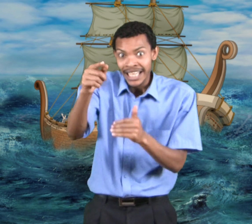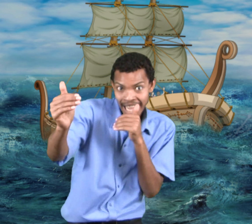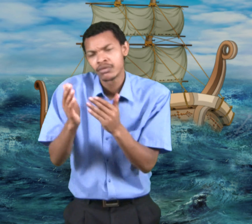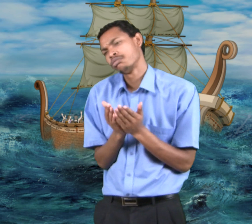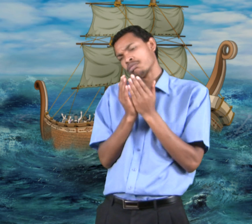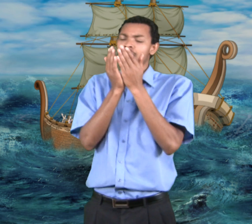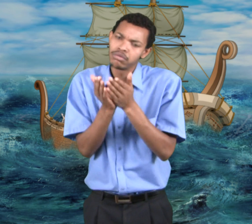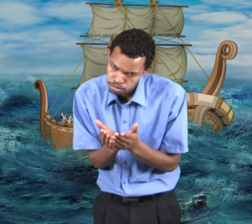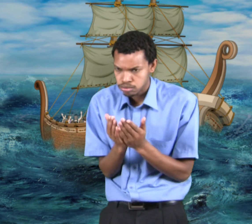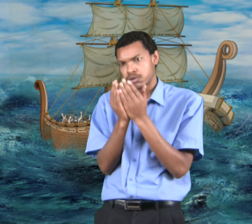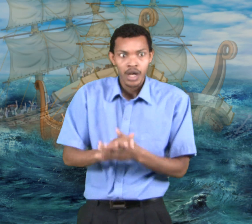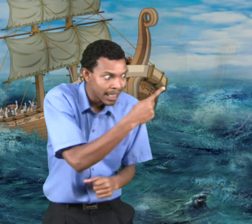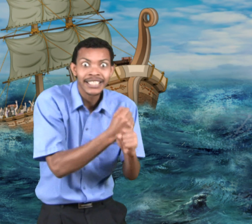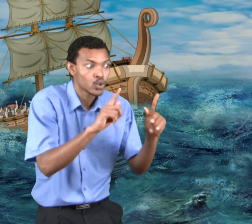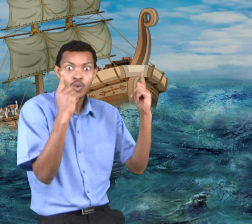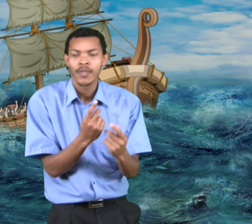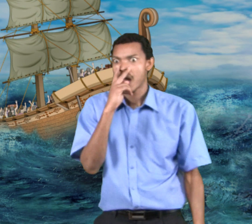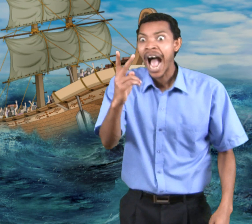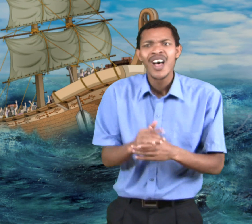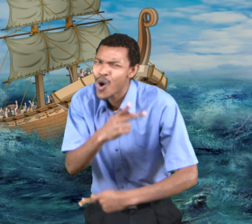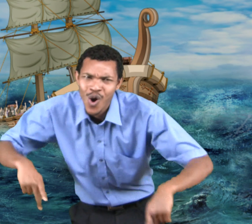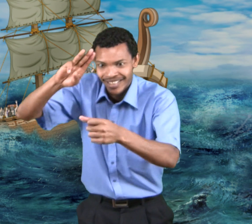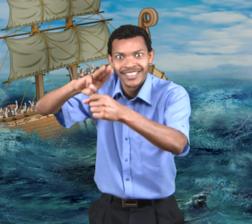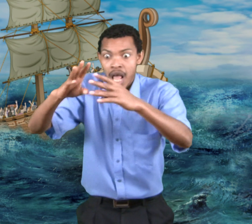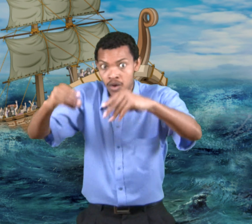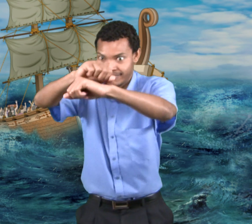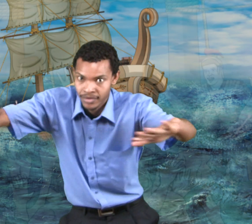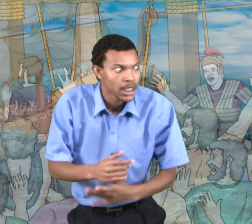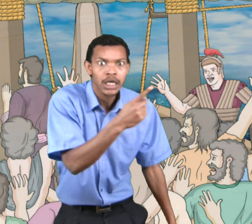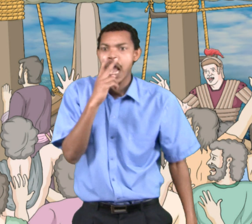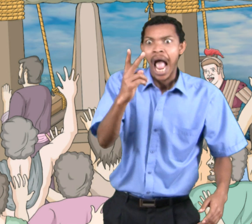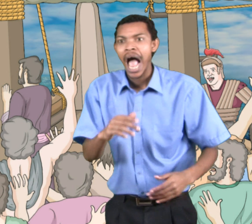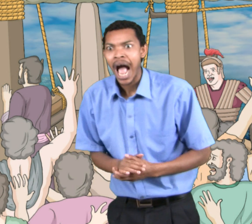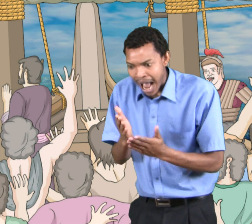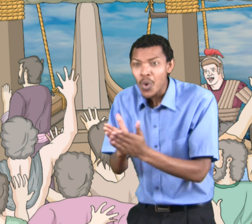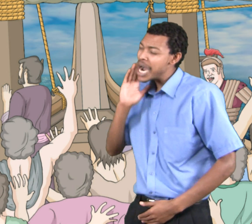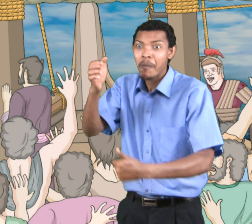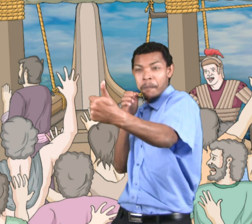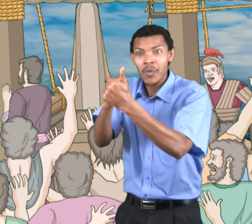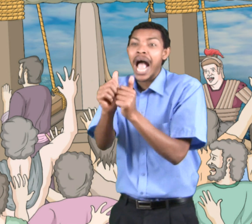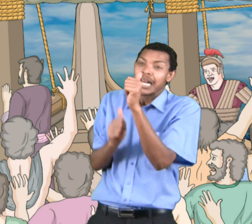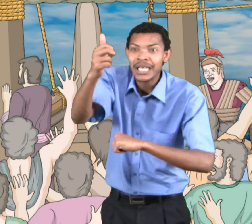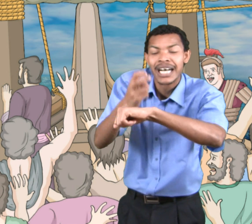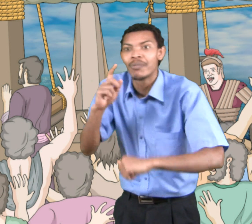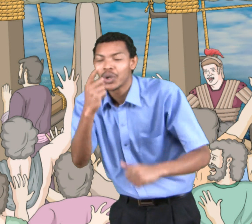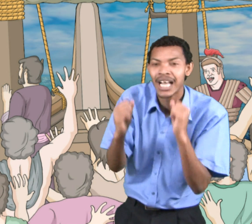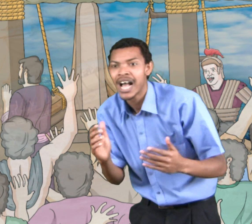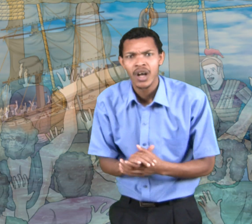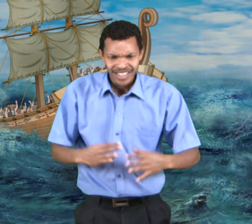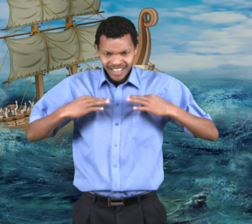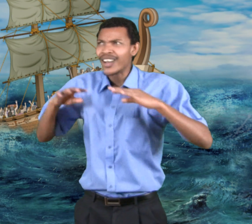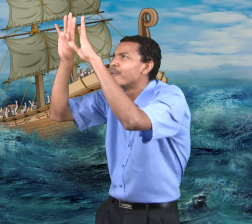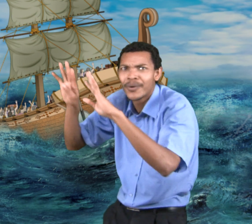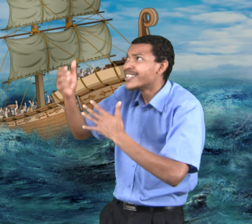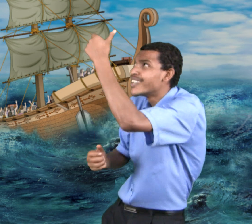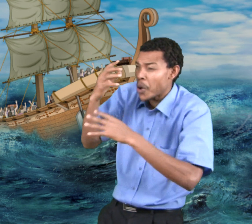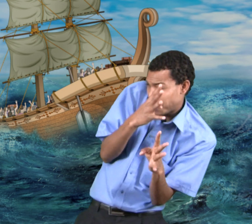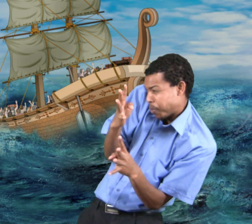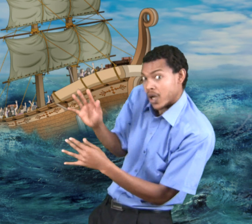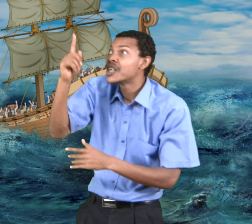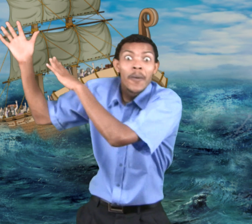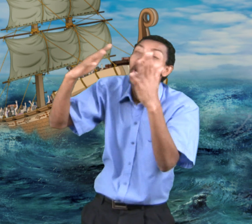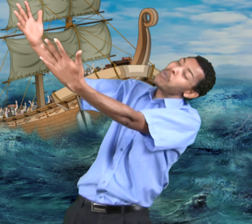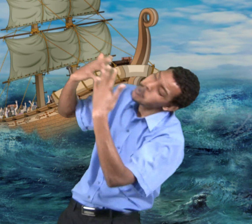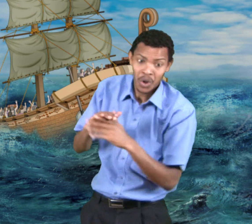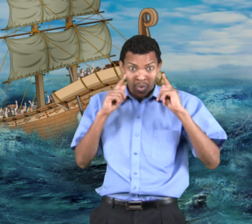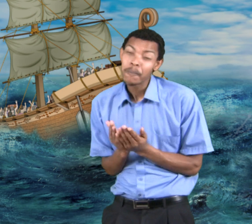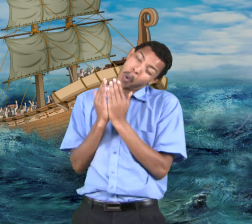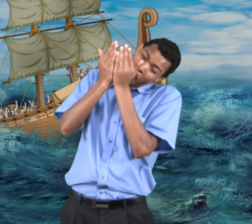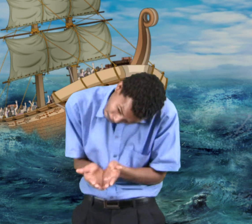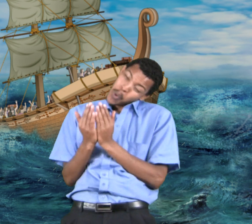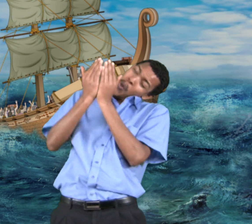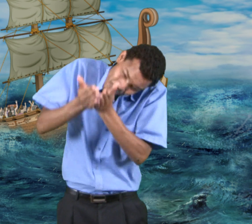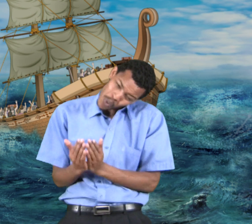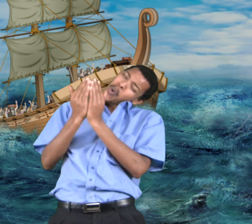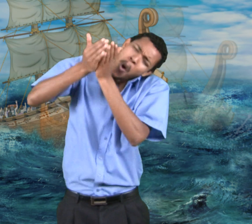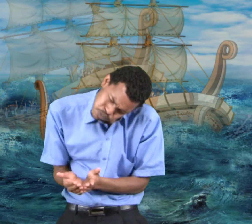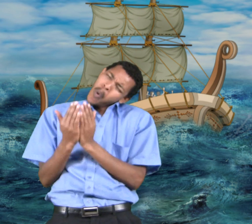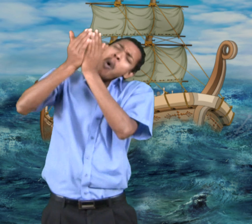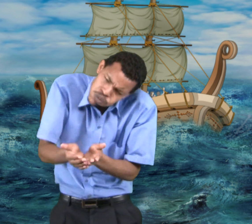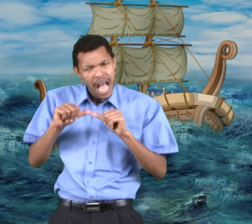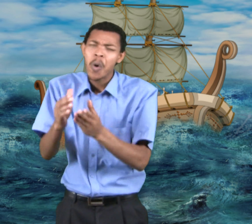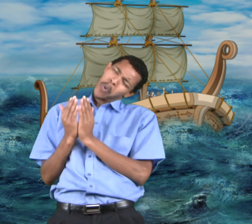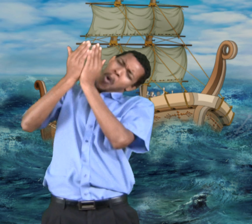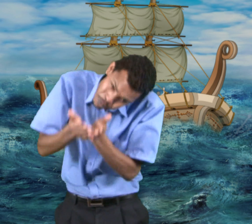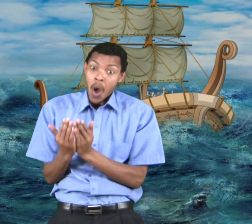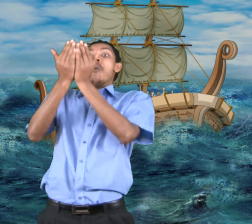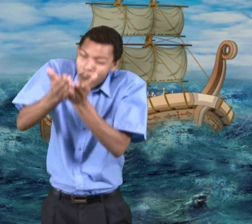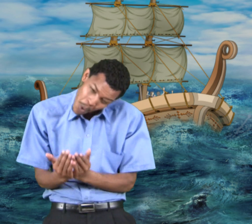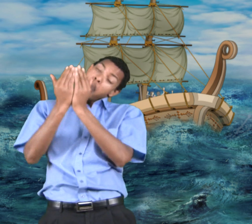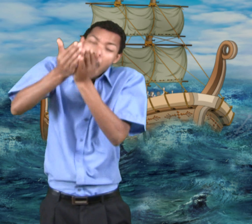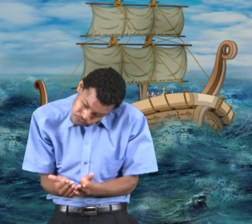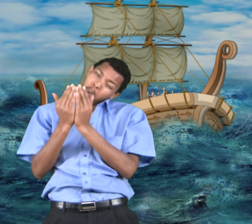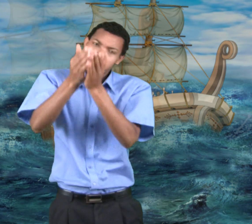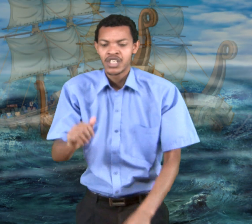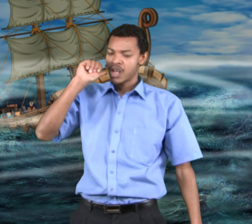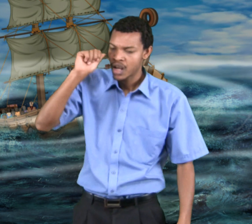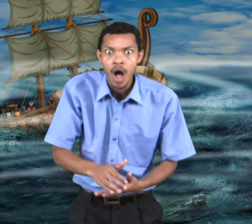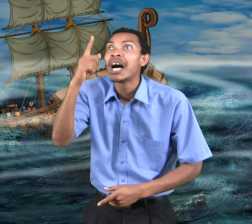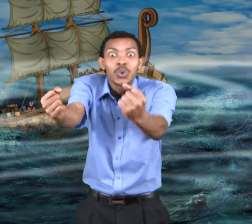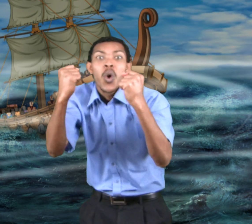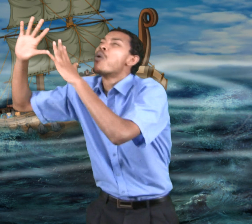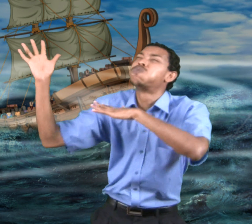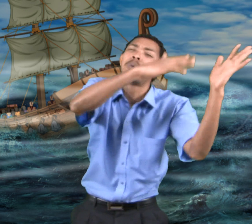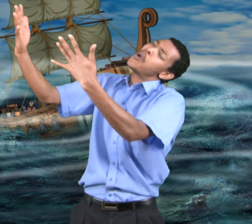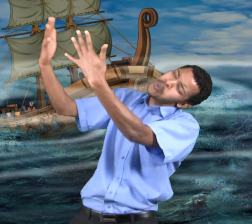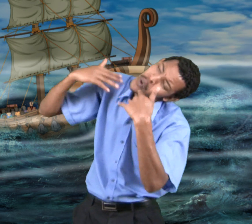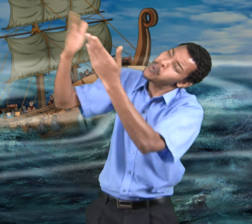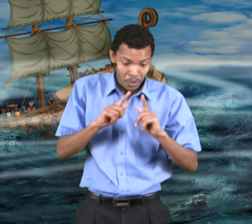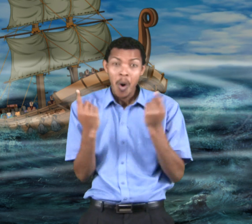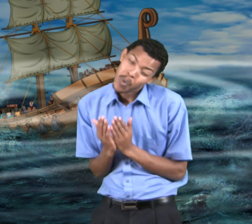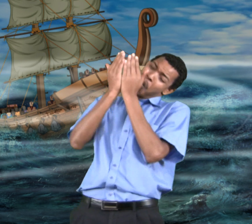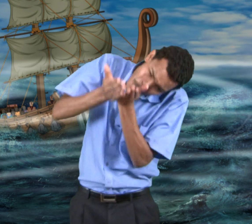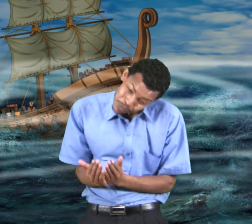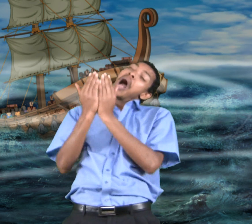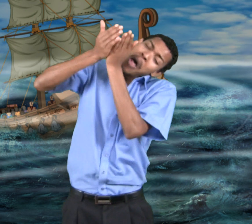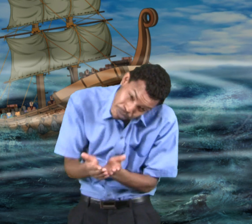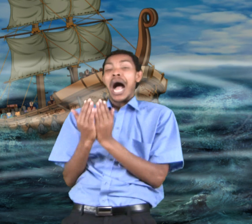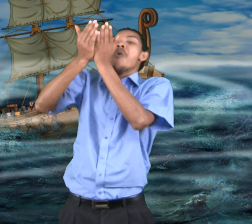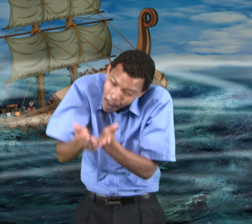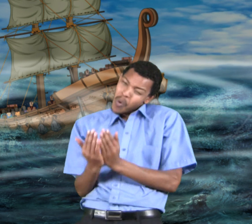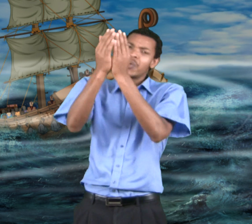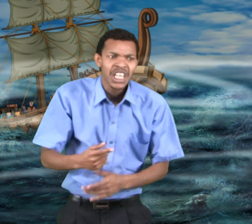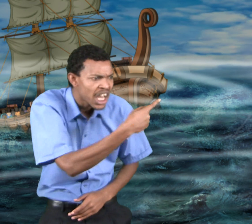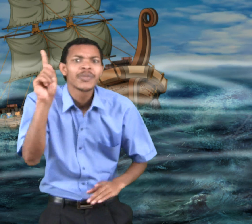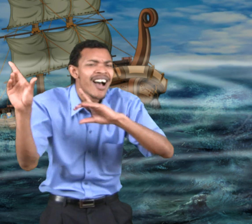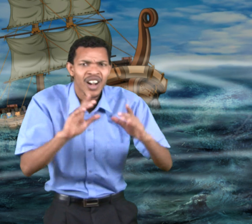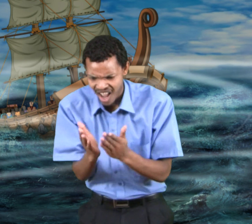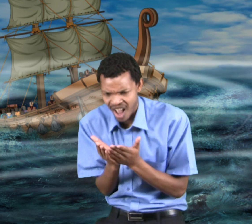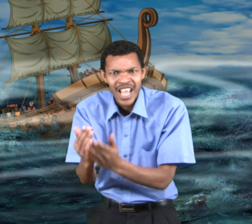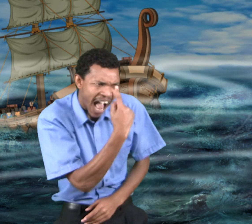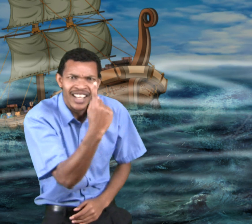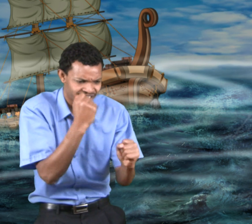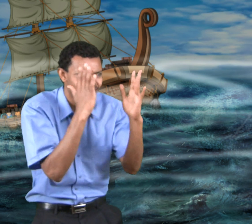And fearing that they would run aground on the sandbars of Syrtis, they lowered the sea anchor and were driven along.